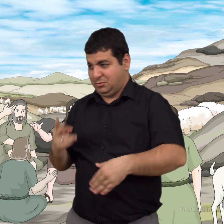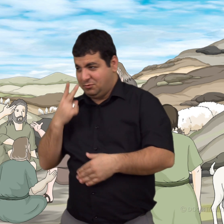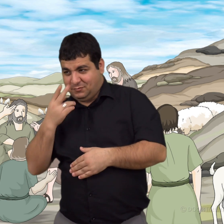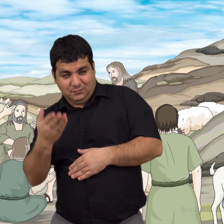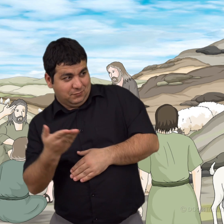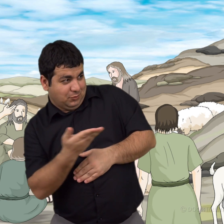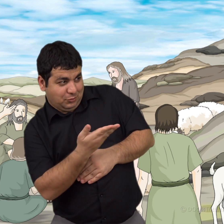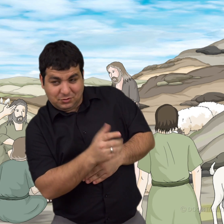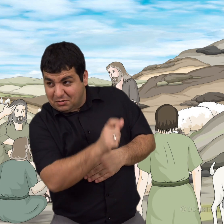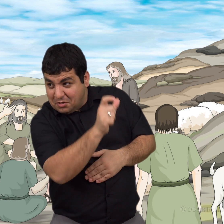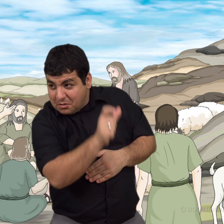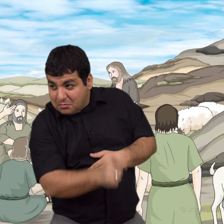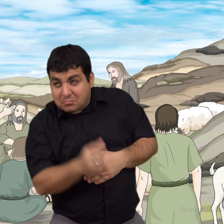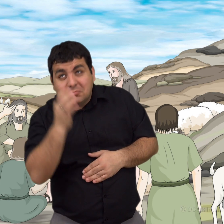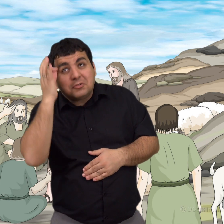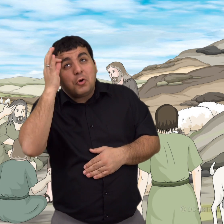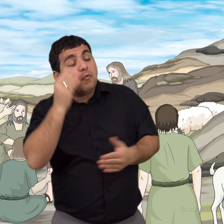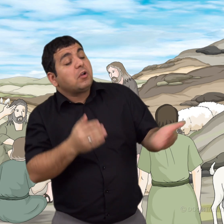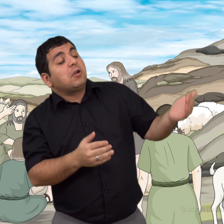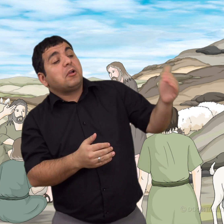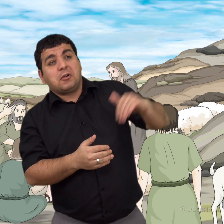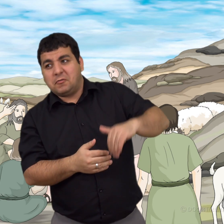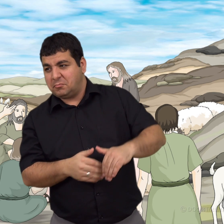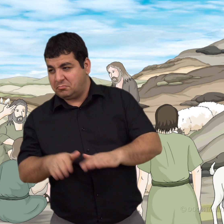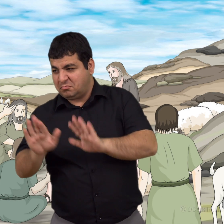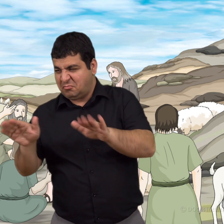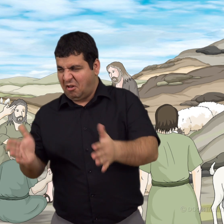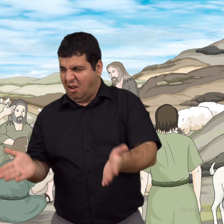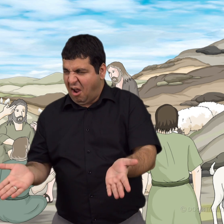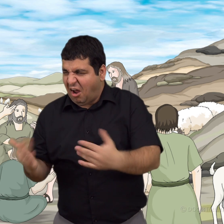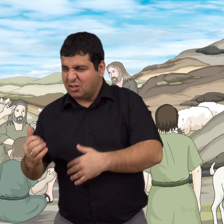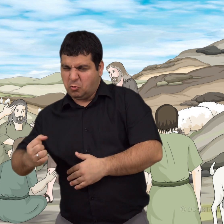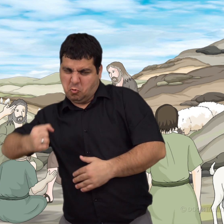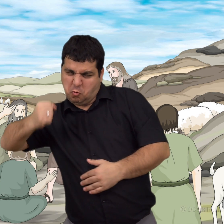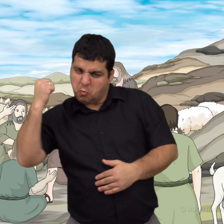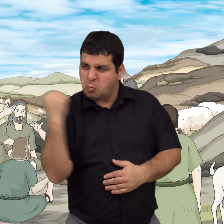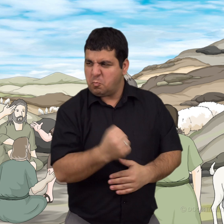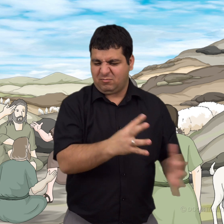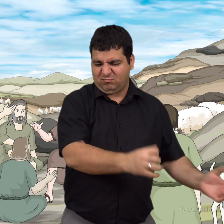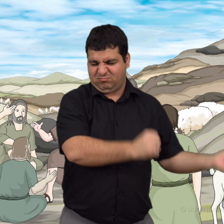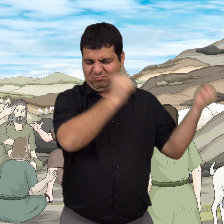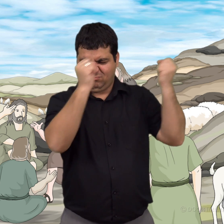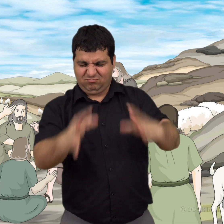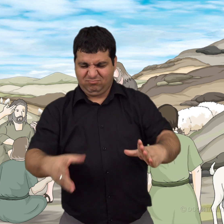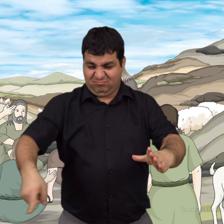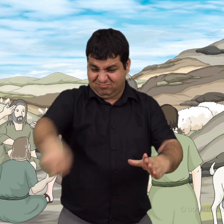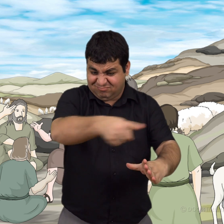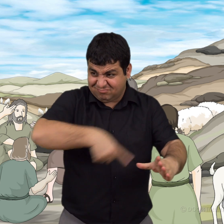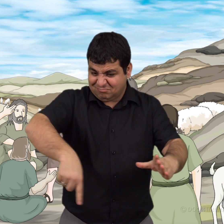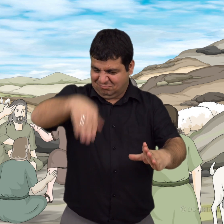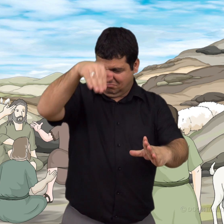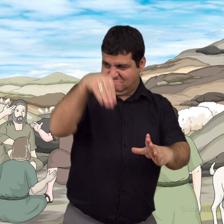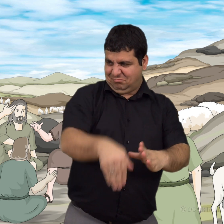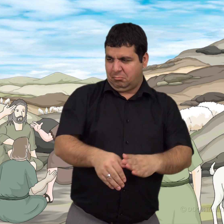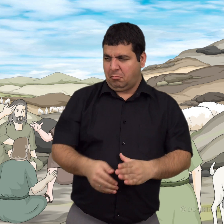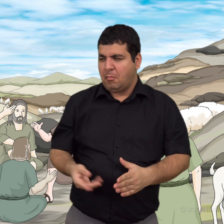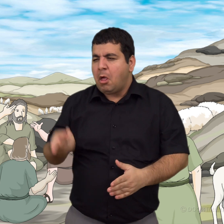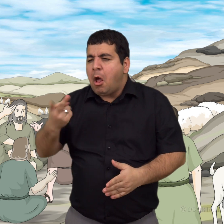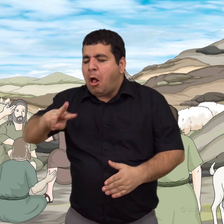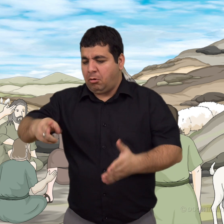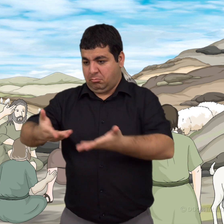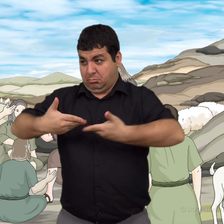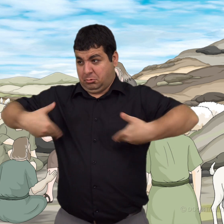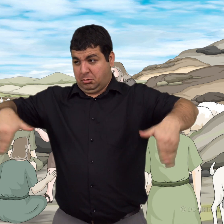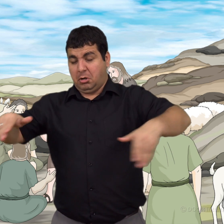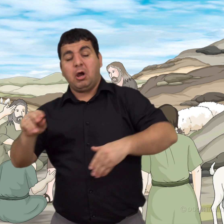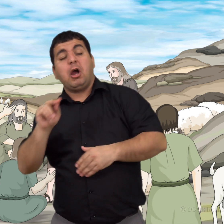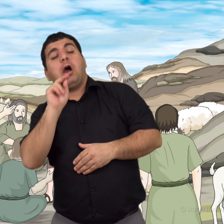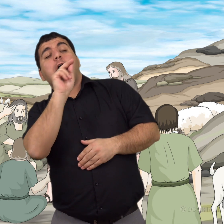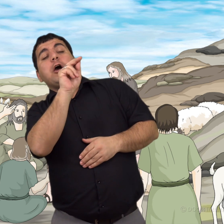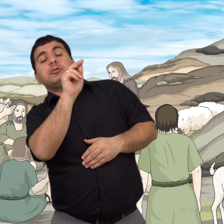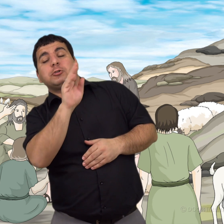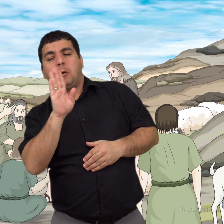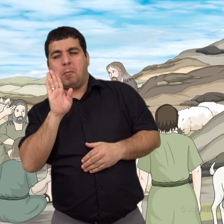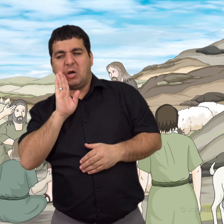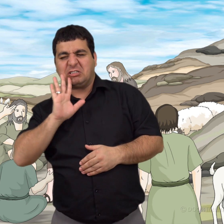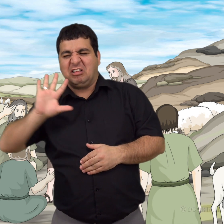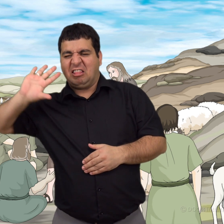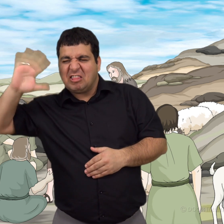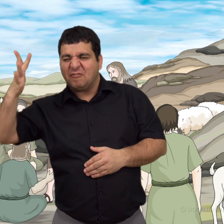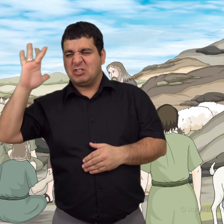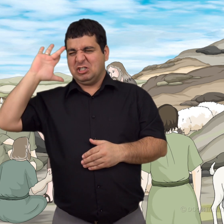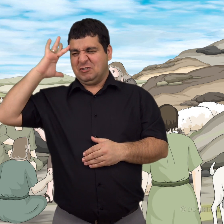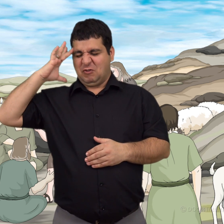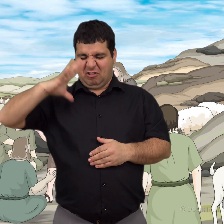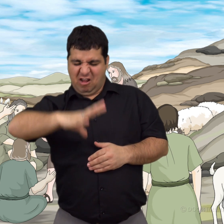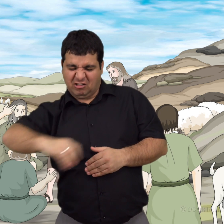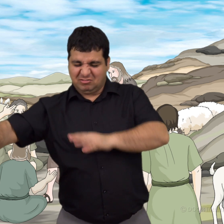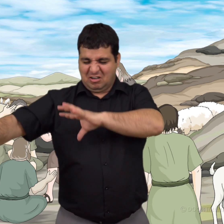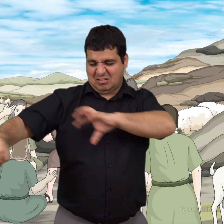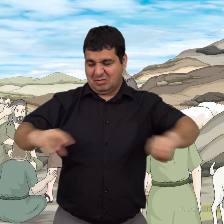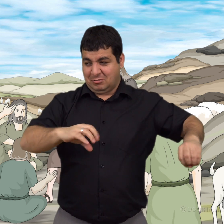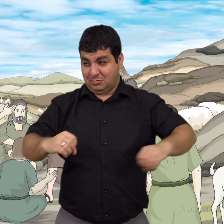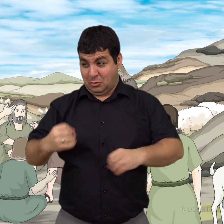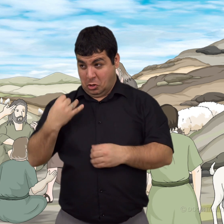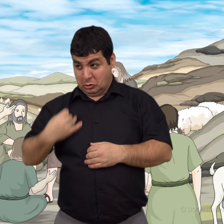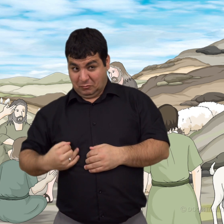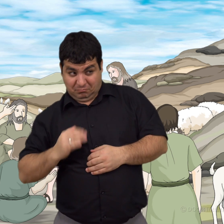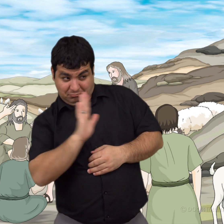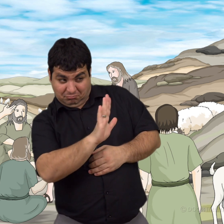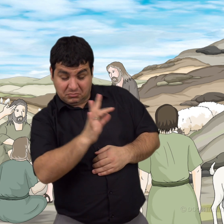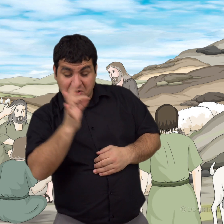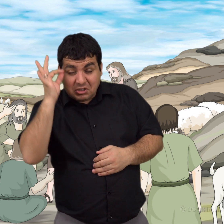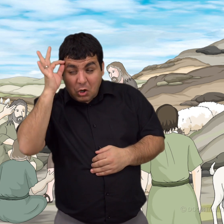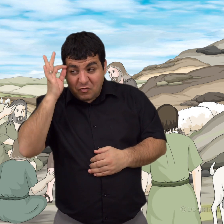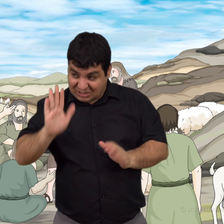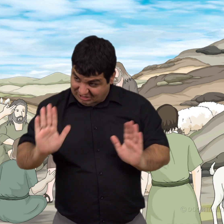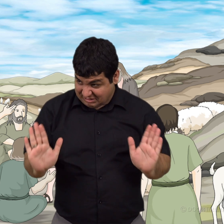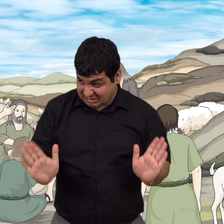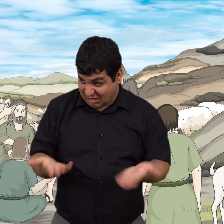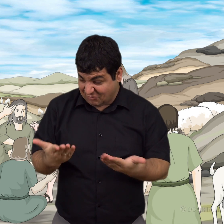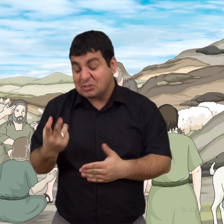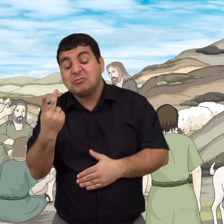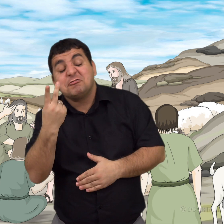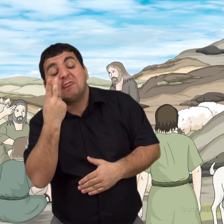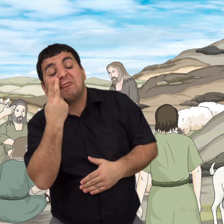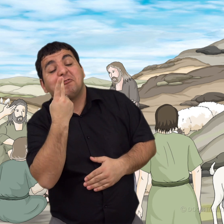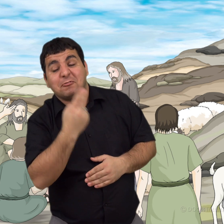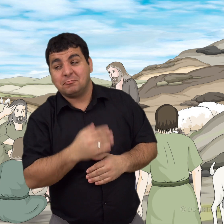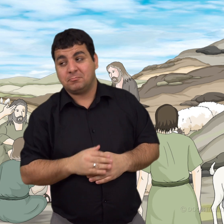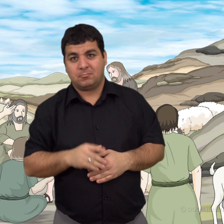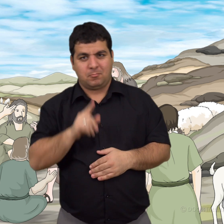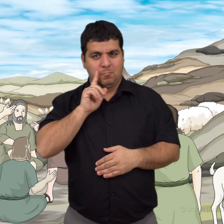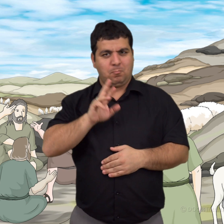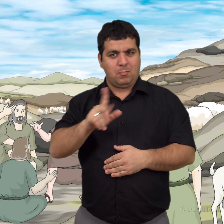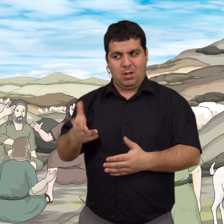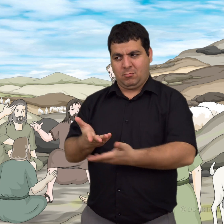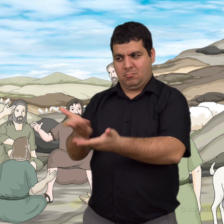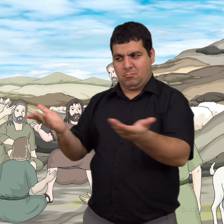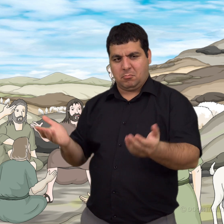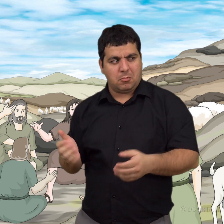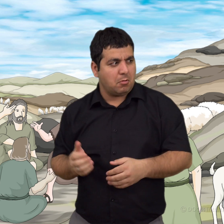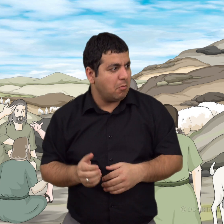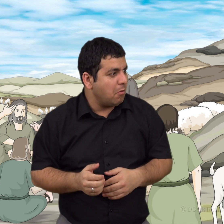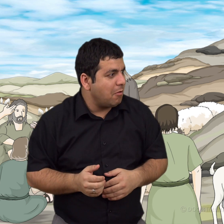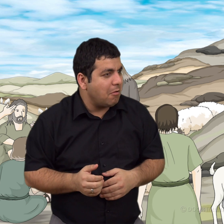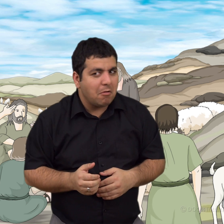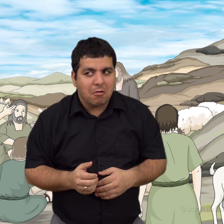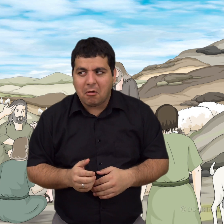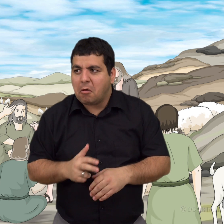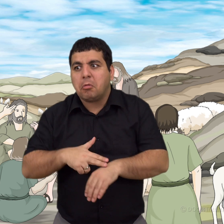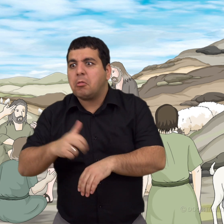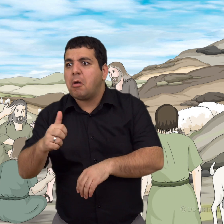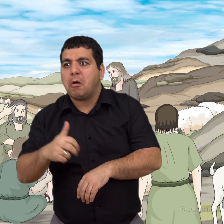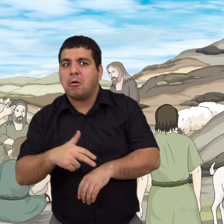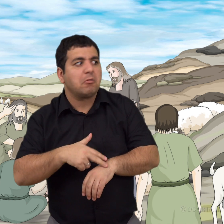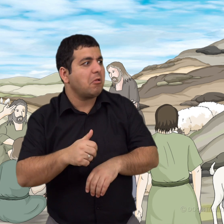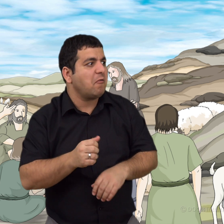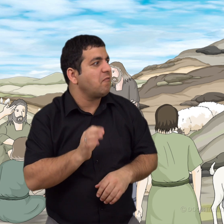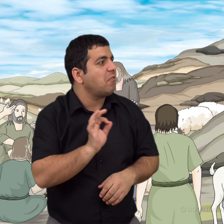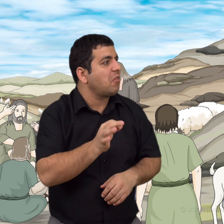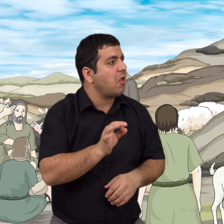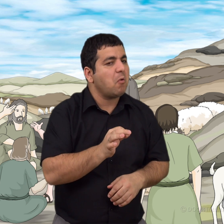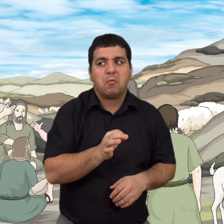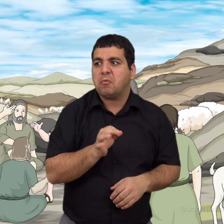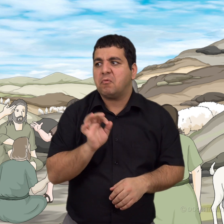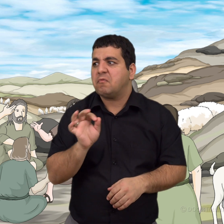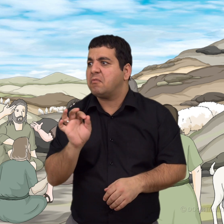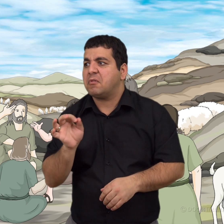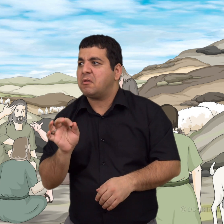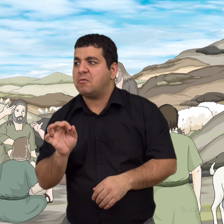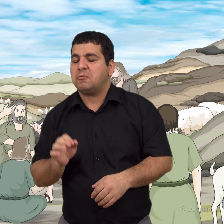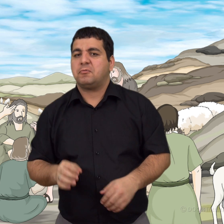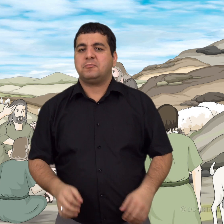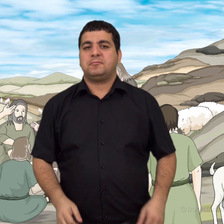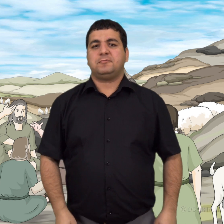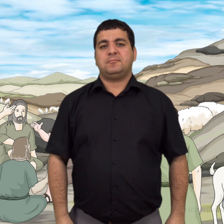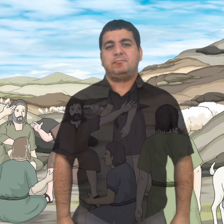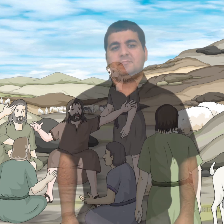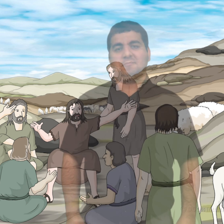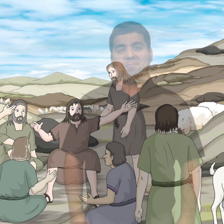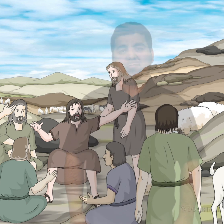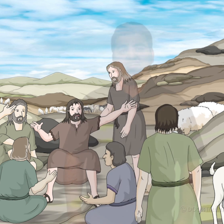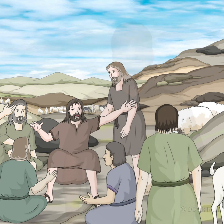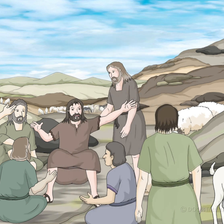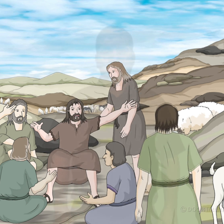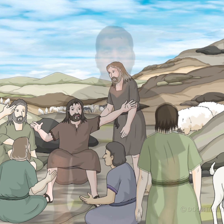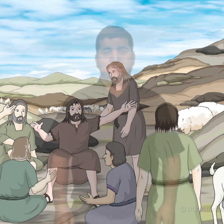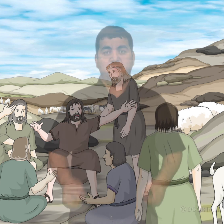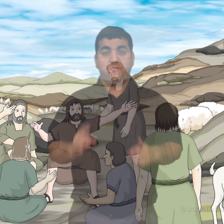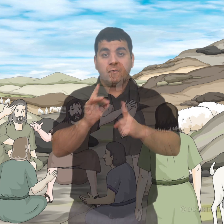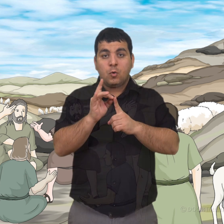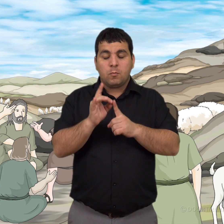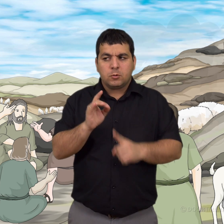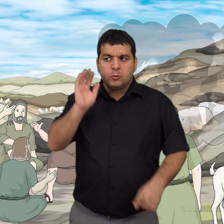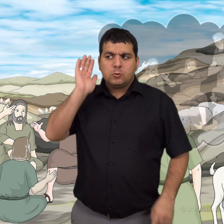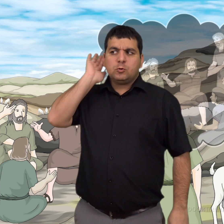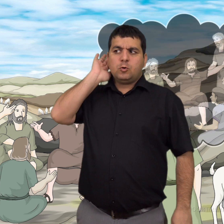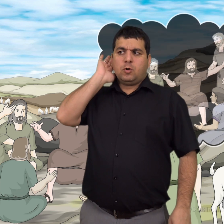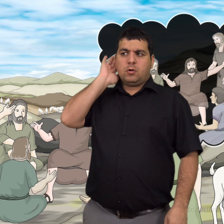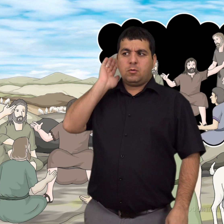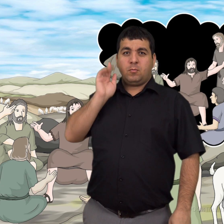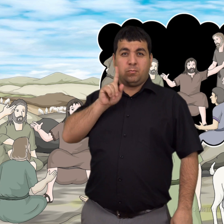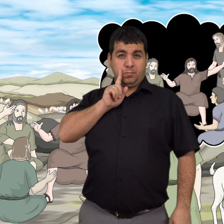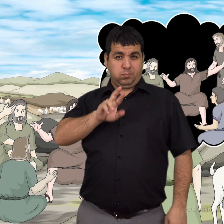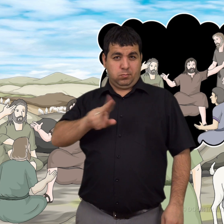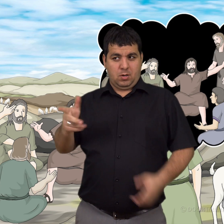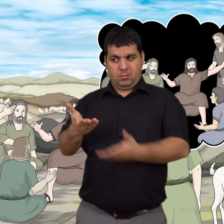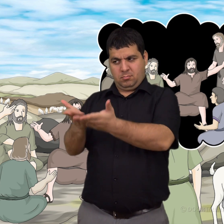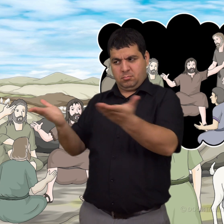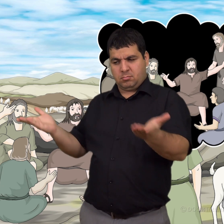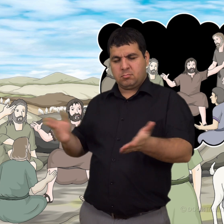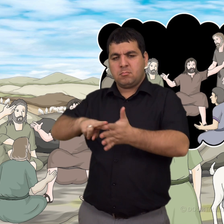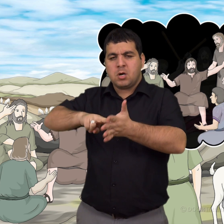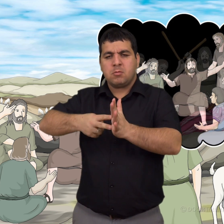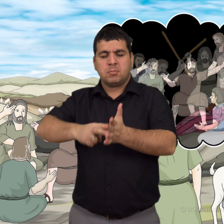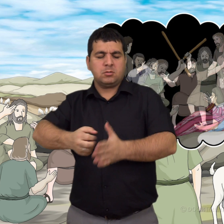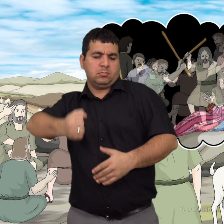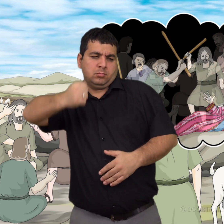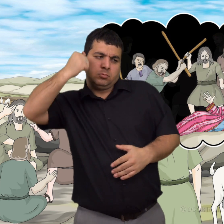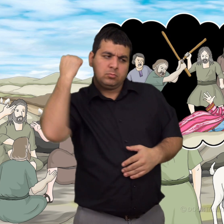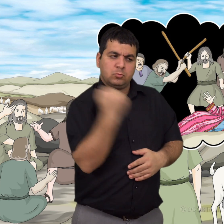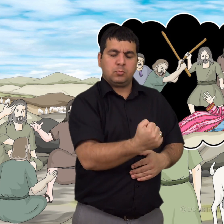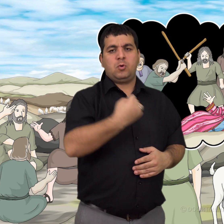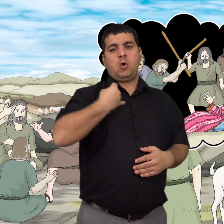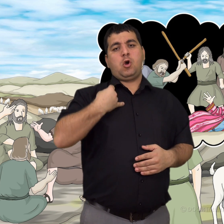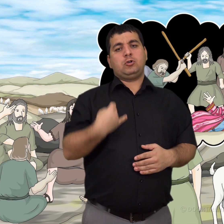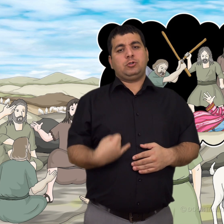“Come now, let us kill him and throw him into one of the pits. We can say that a vicious animal has devoured him. Then we shall see what becomes of his dreams!”